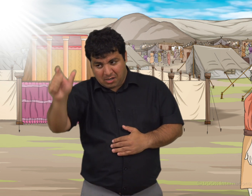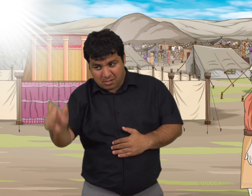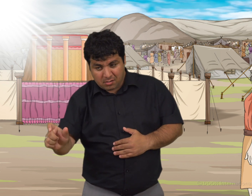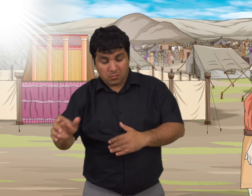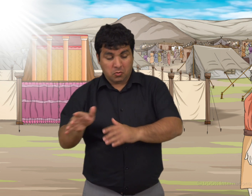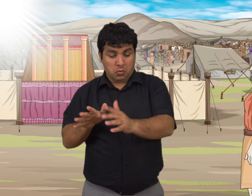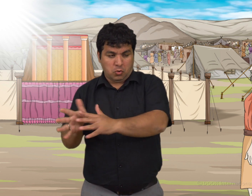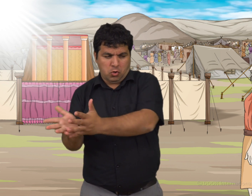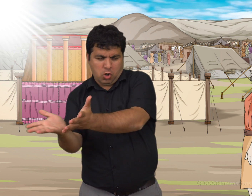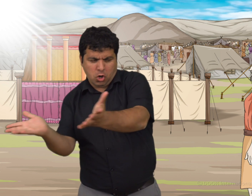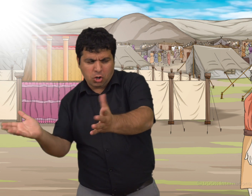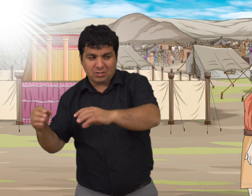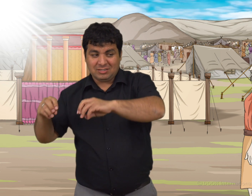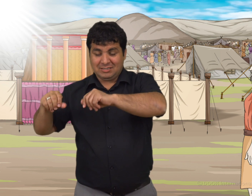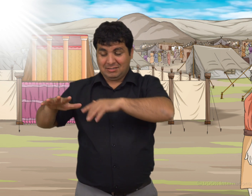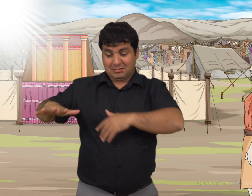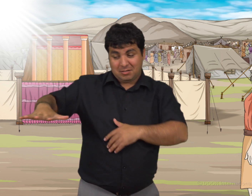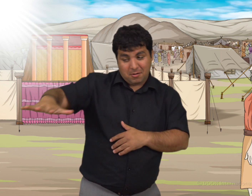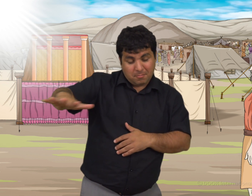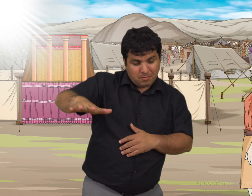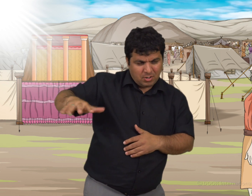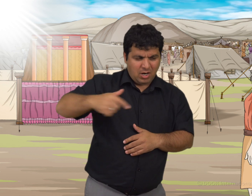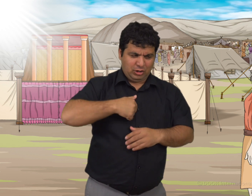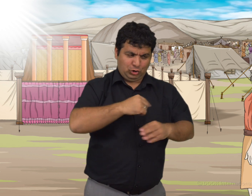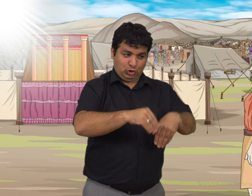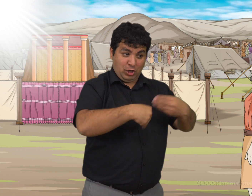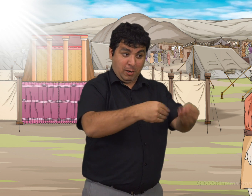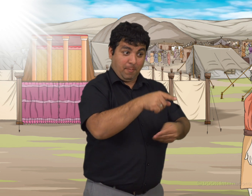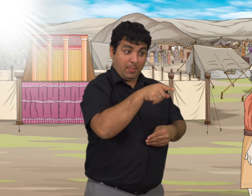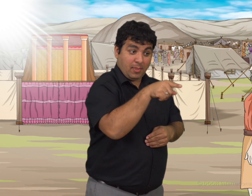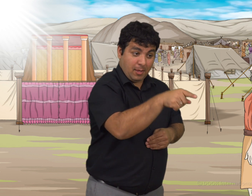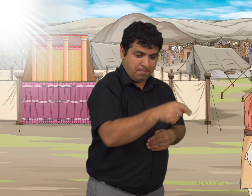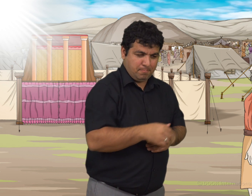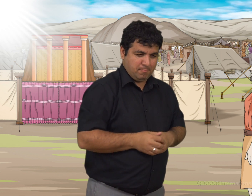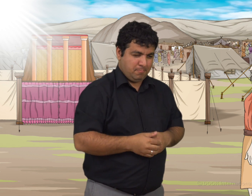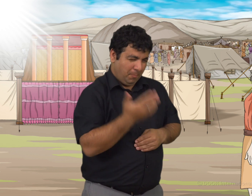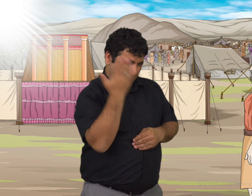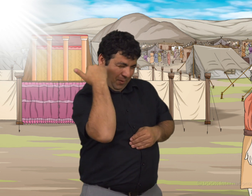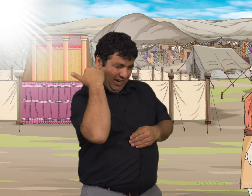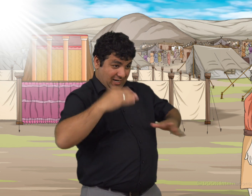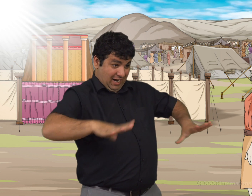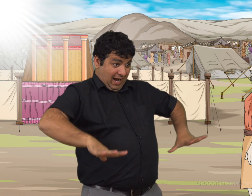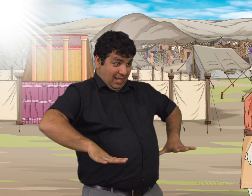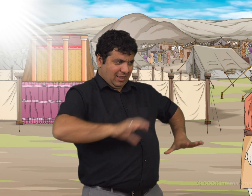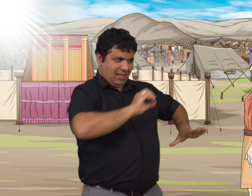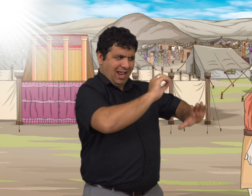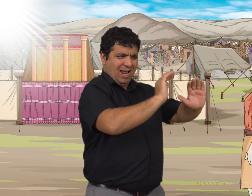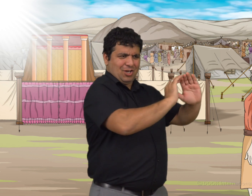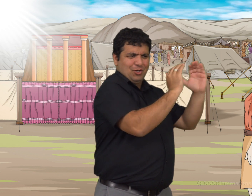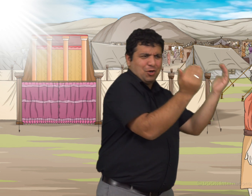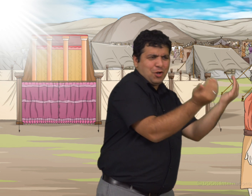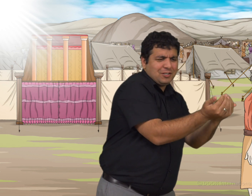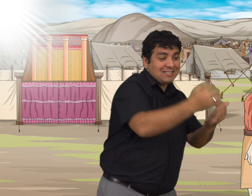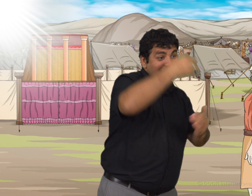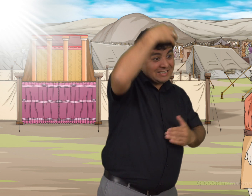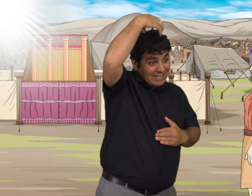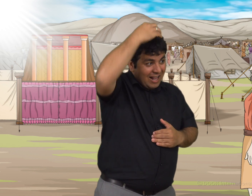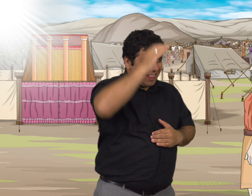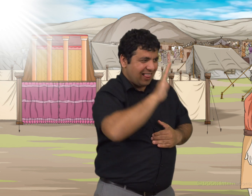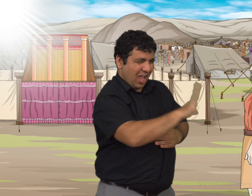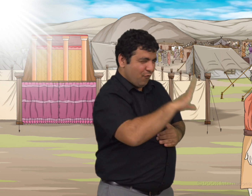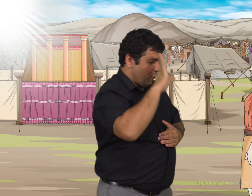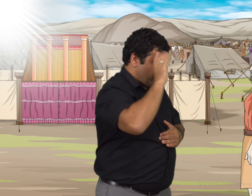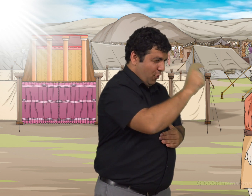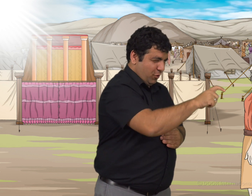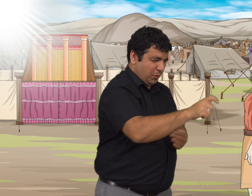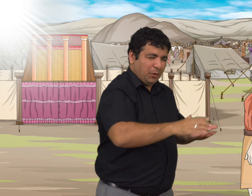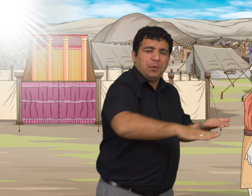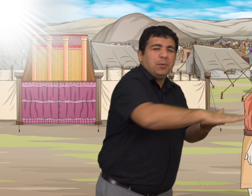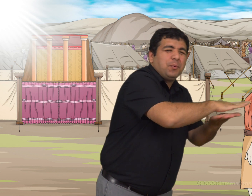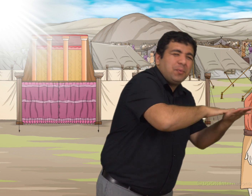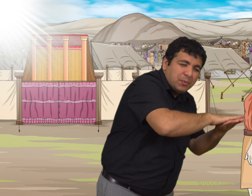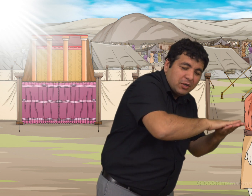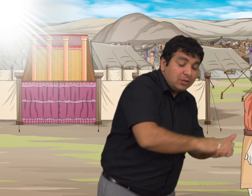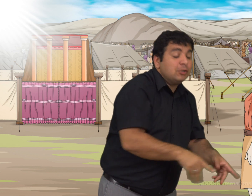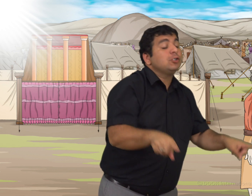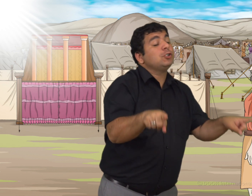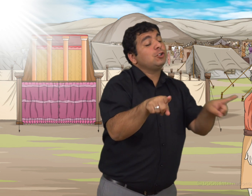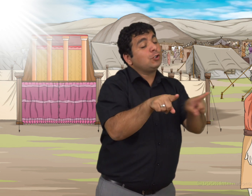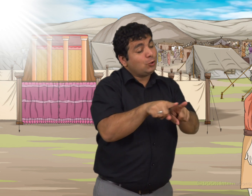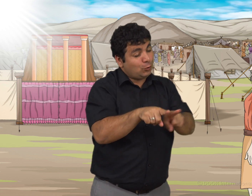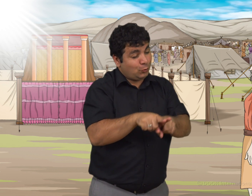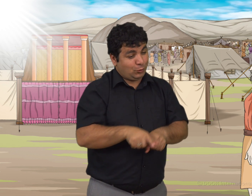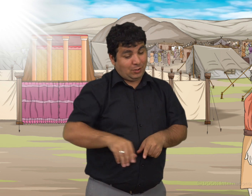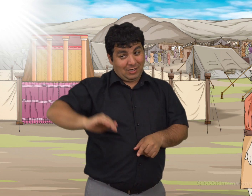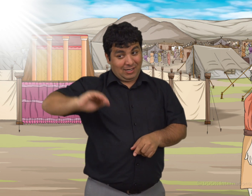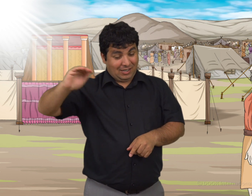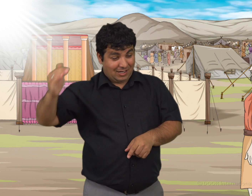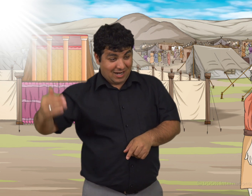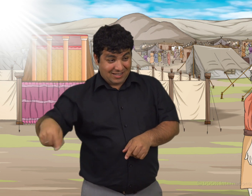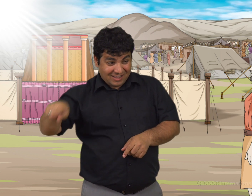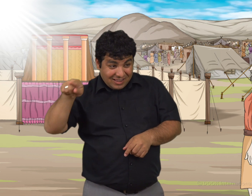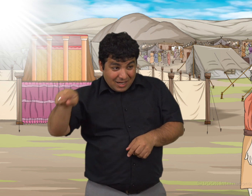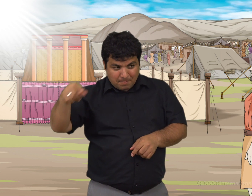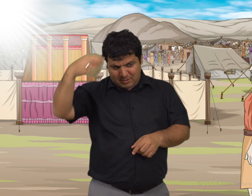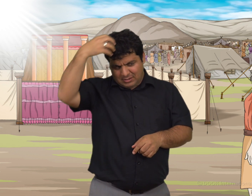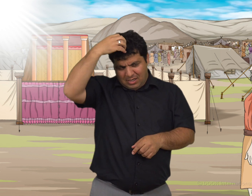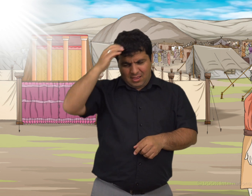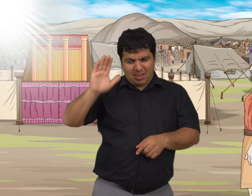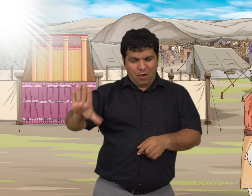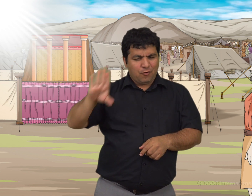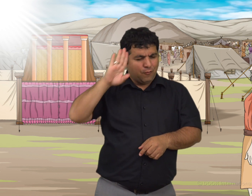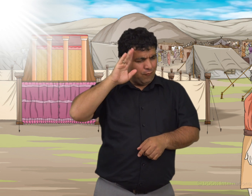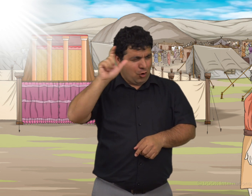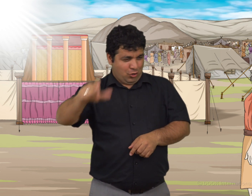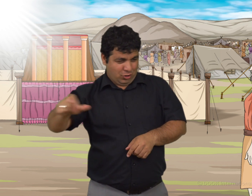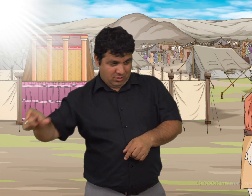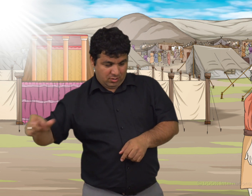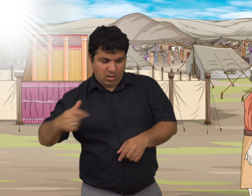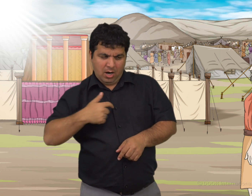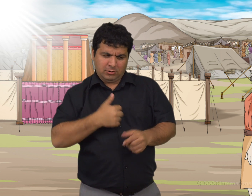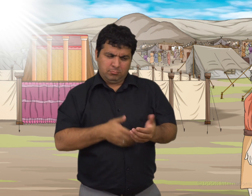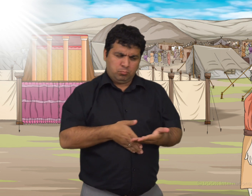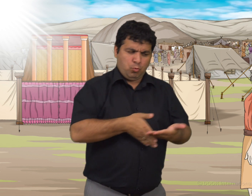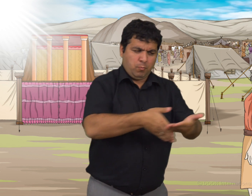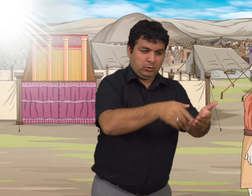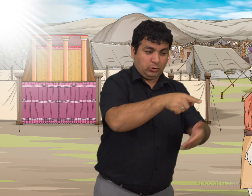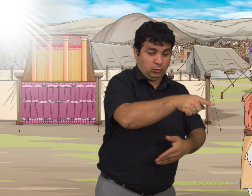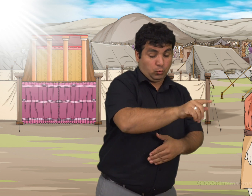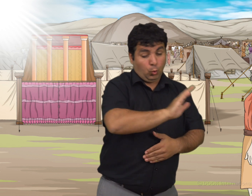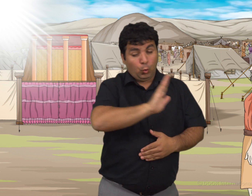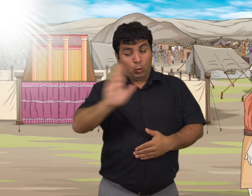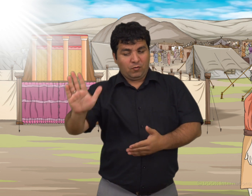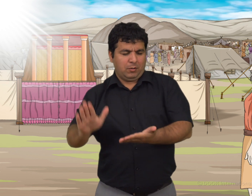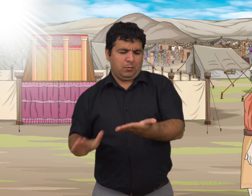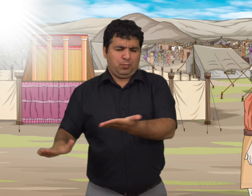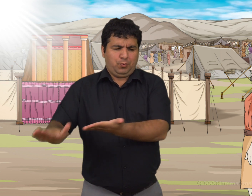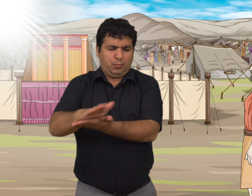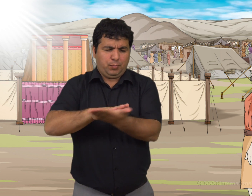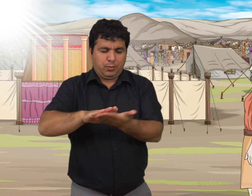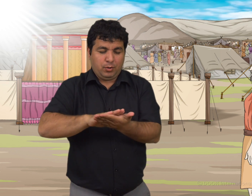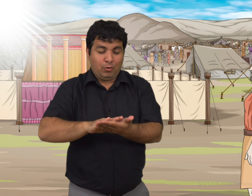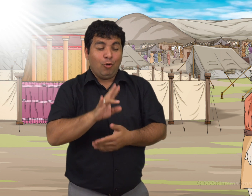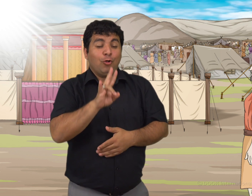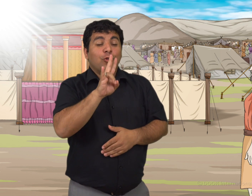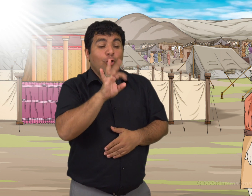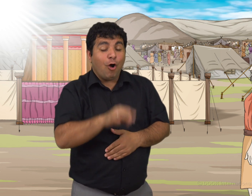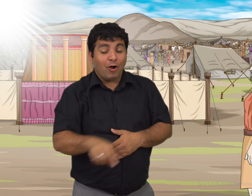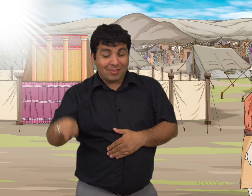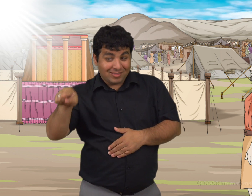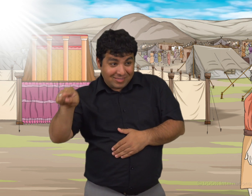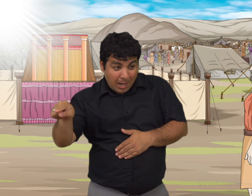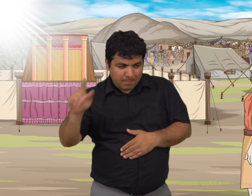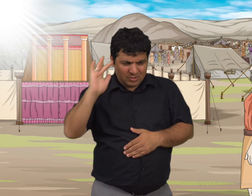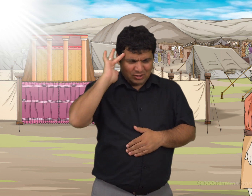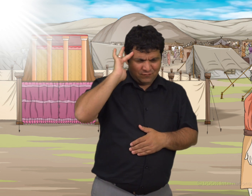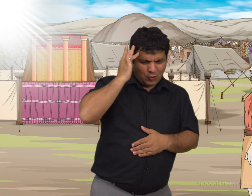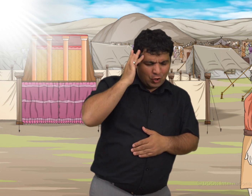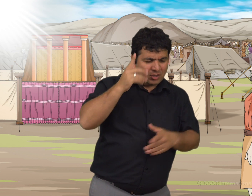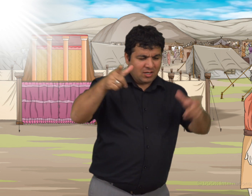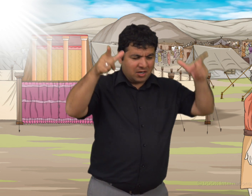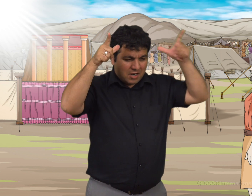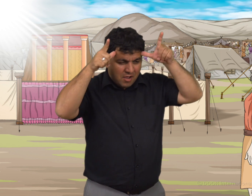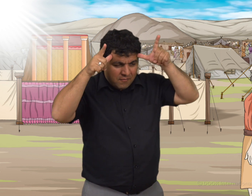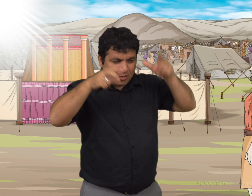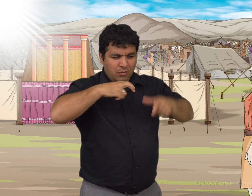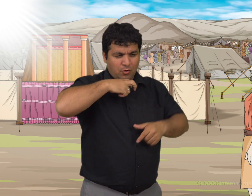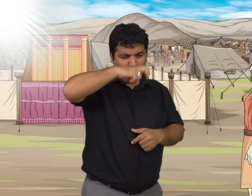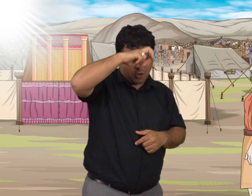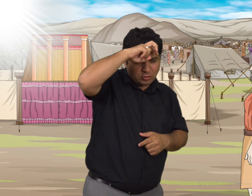See, I have delivered into your hand the king of Ai, his people, his city, and his land.